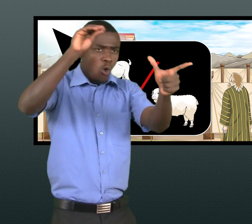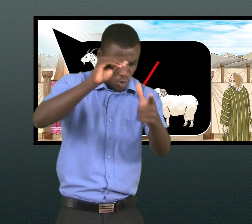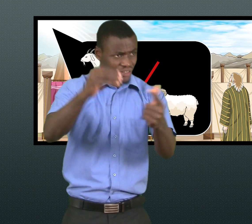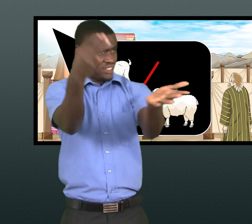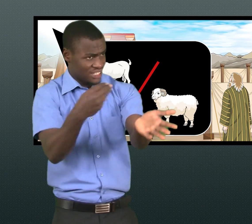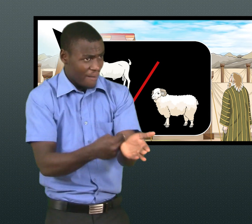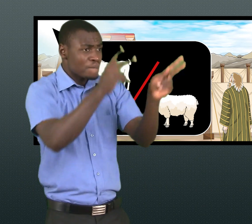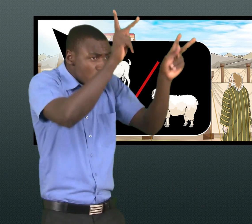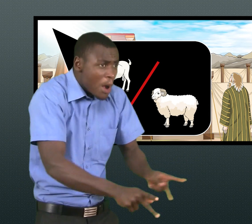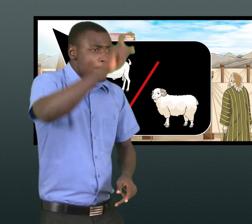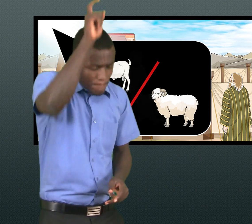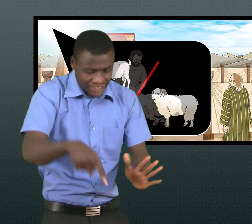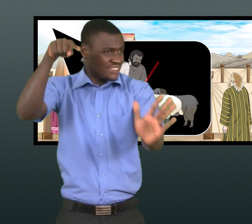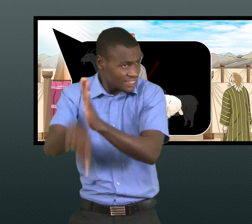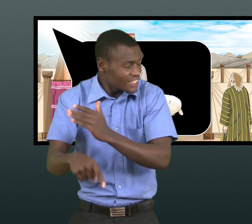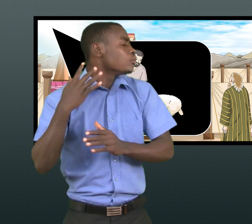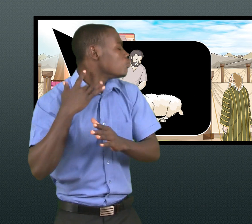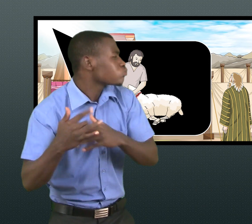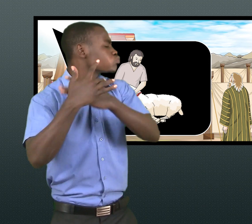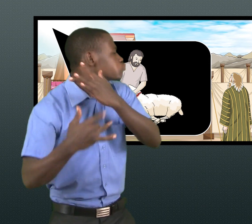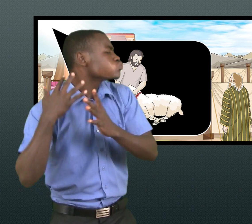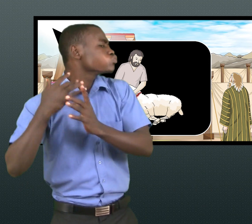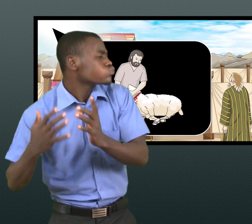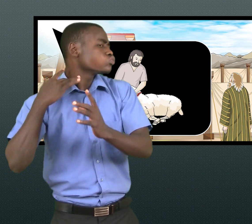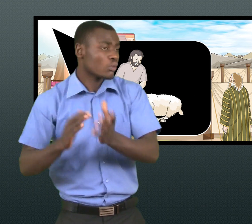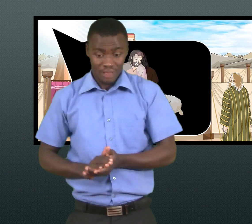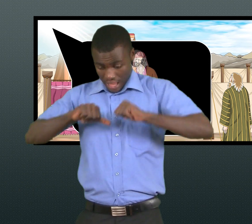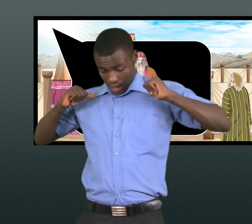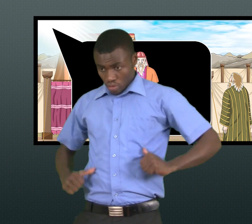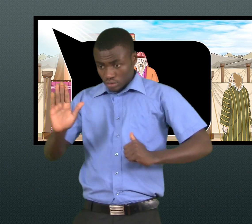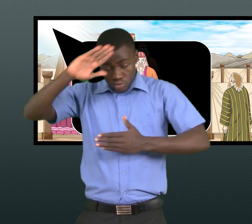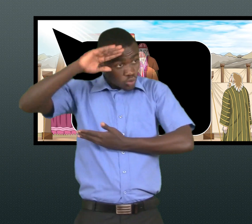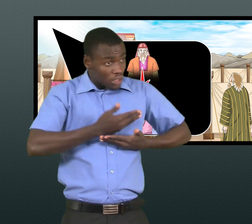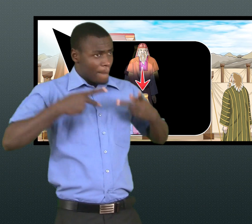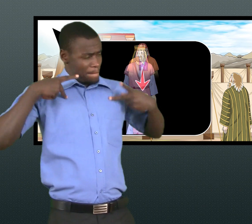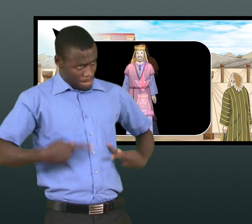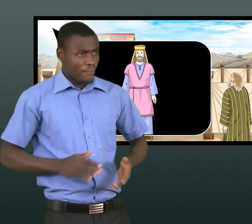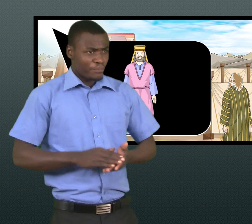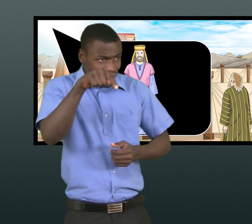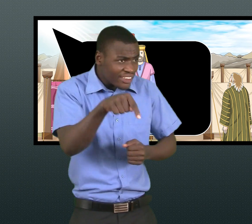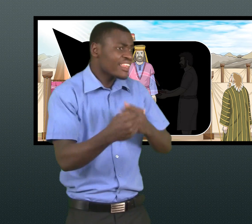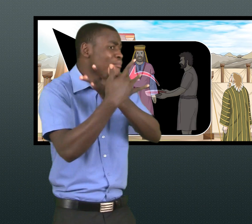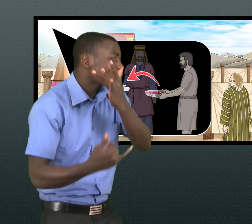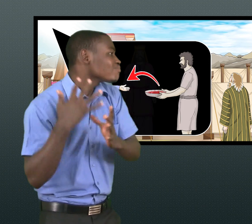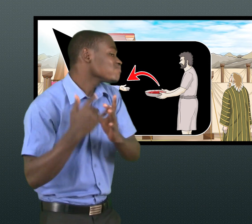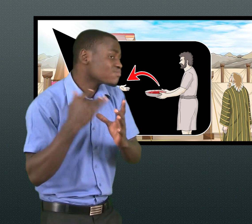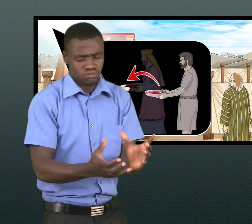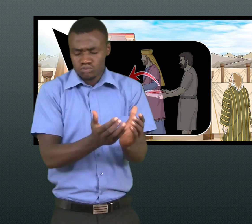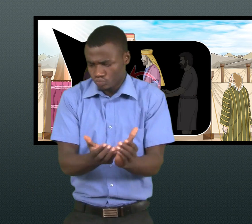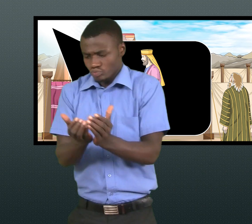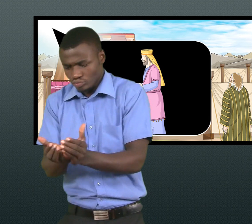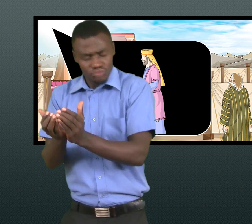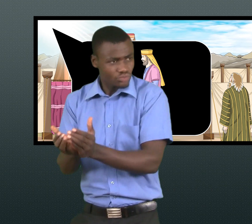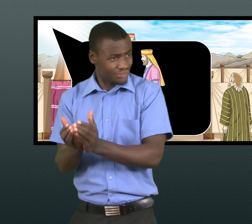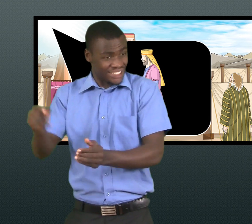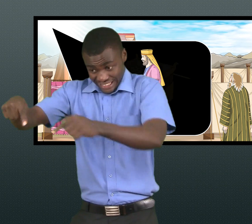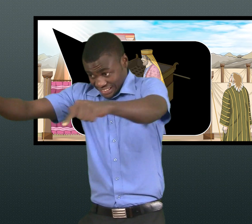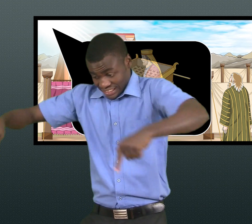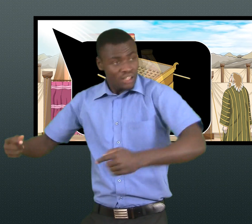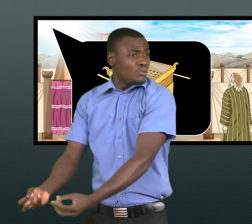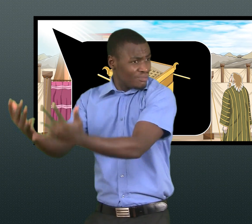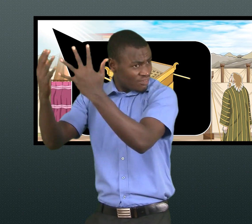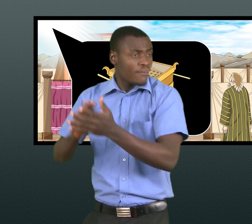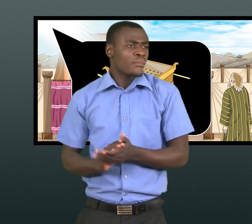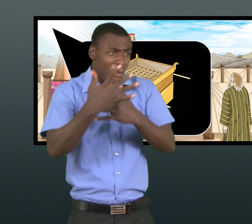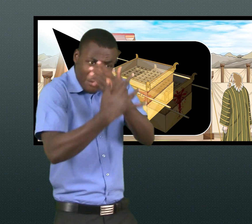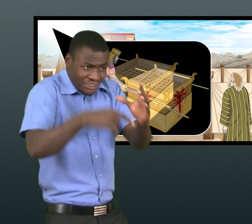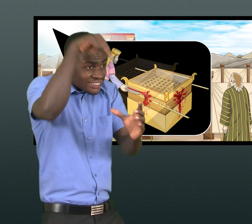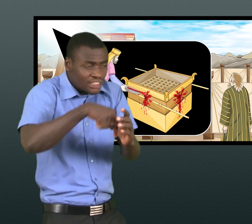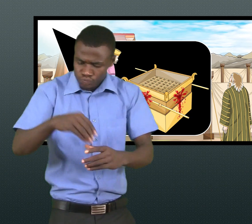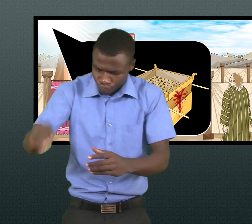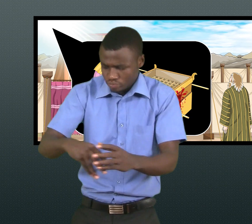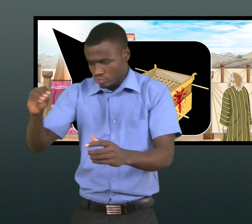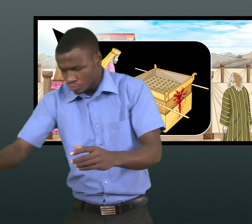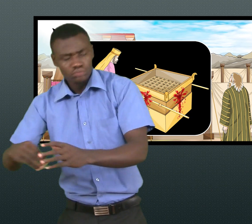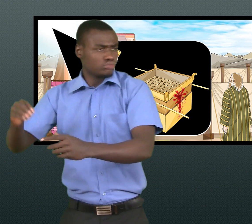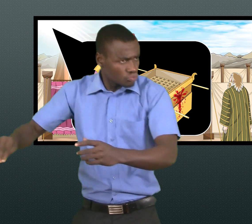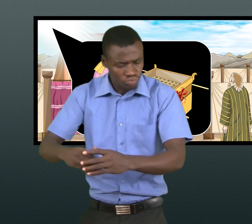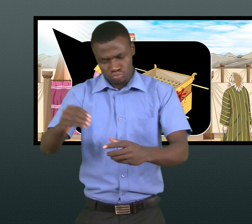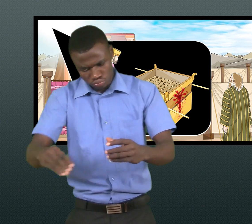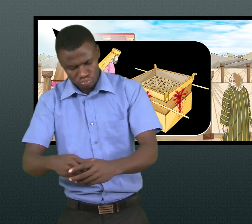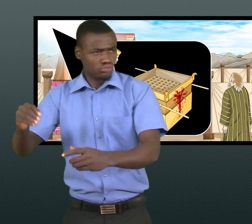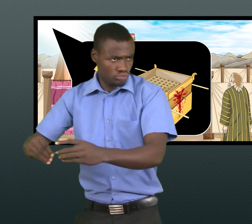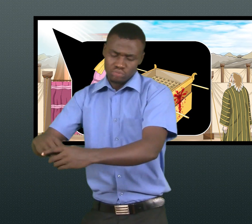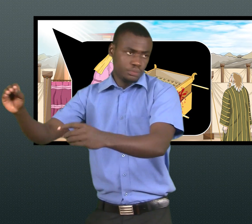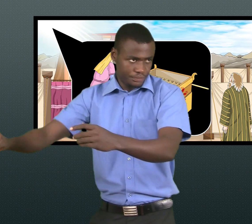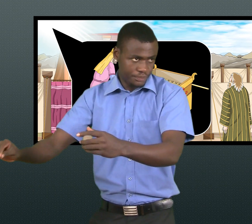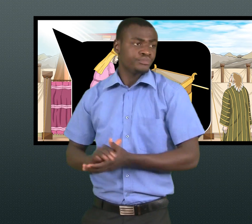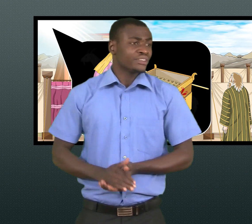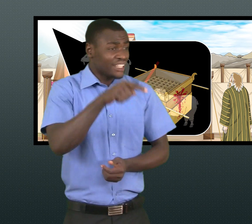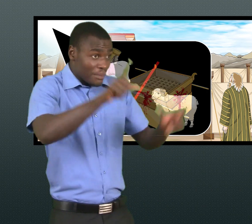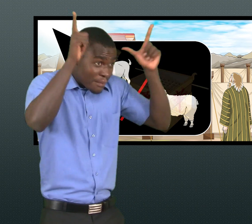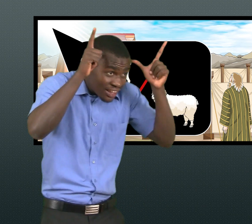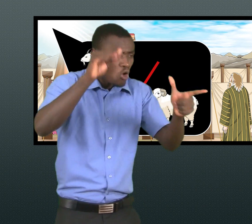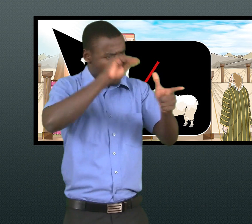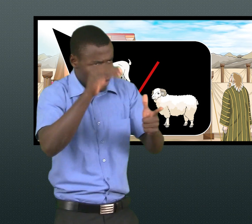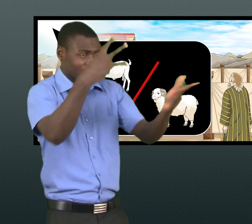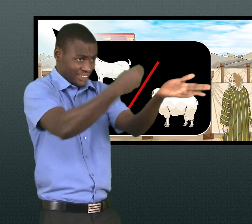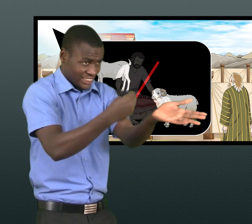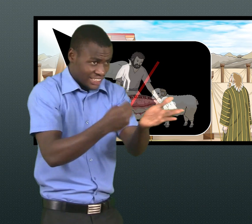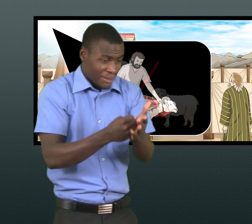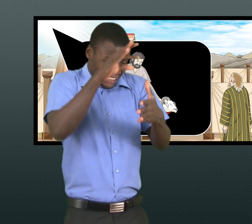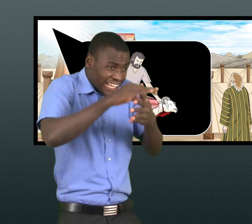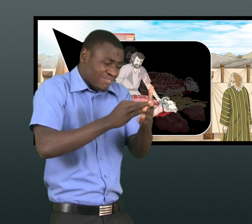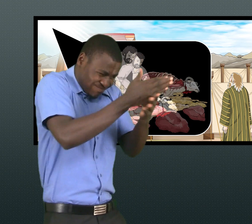He shall slaughter it on the north side of the altar before the LORD, and Aaron’s sons the priests are to sprinkle its blood against the altar on all sides.